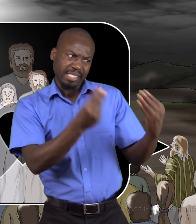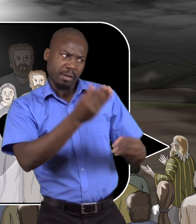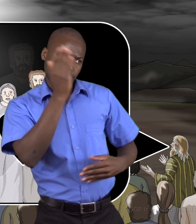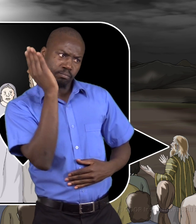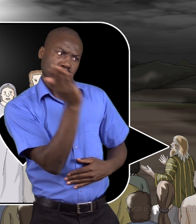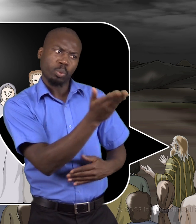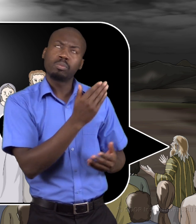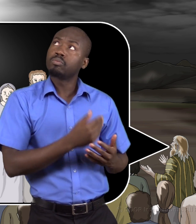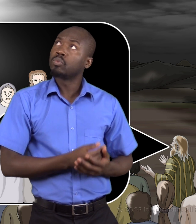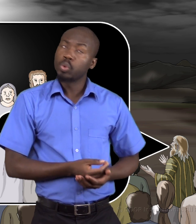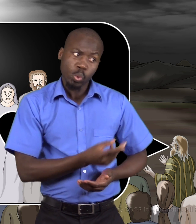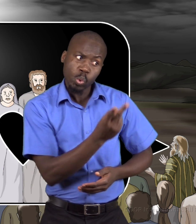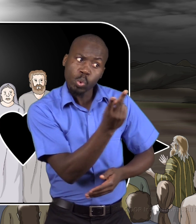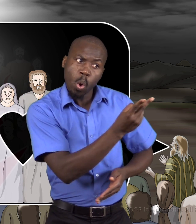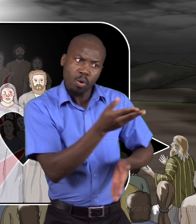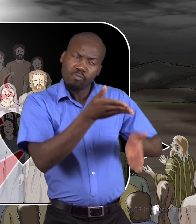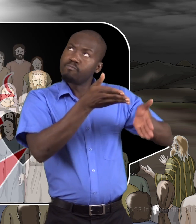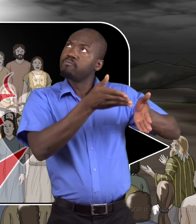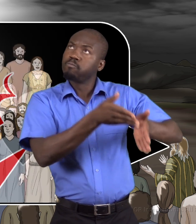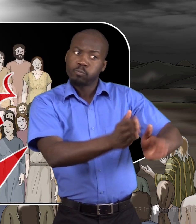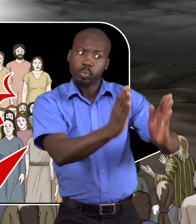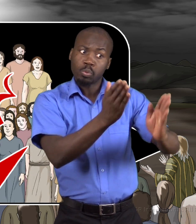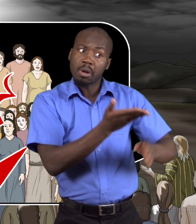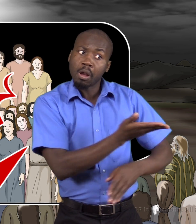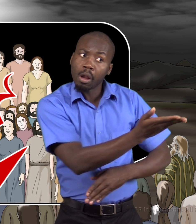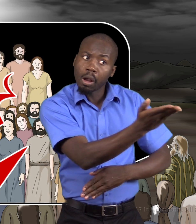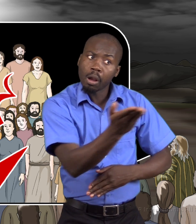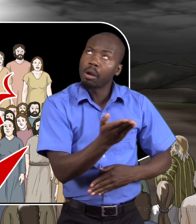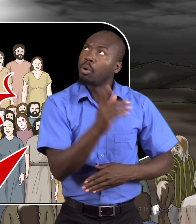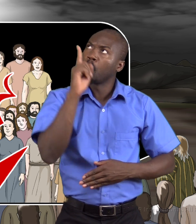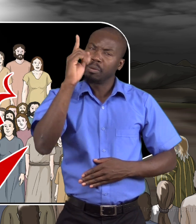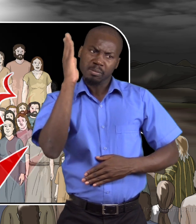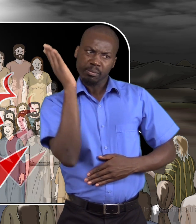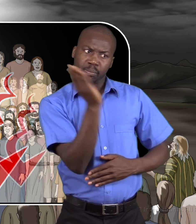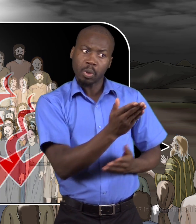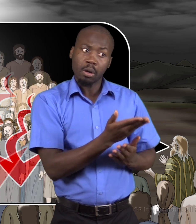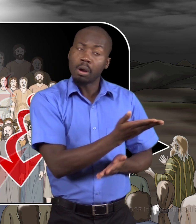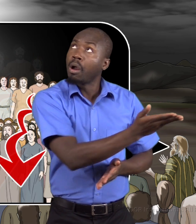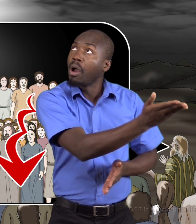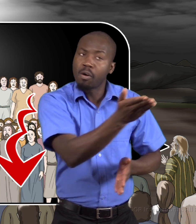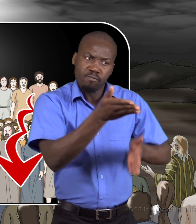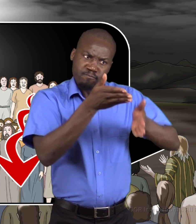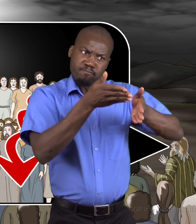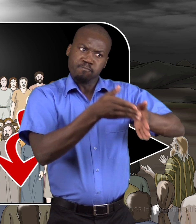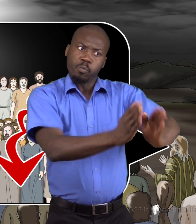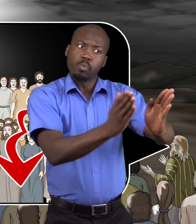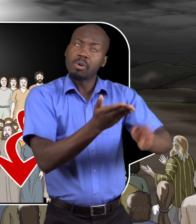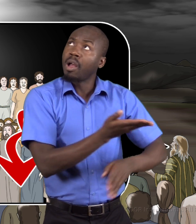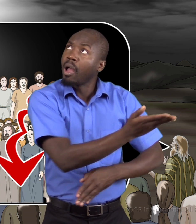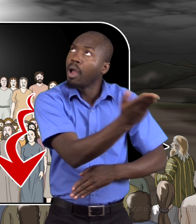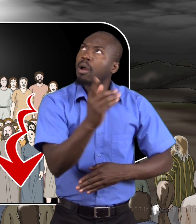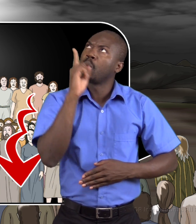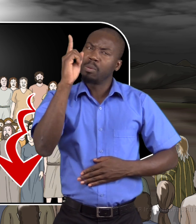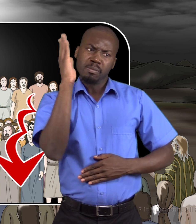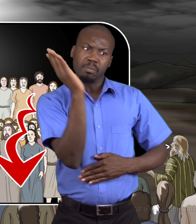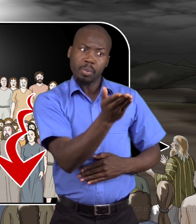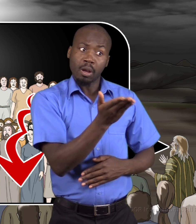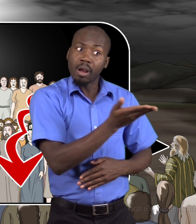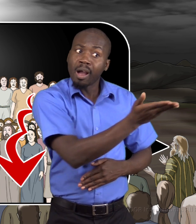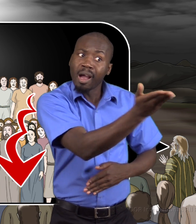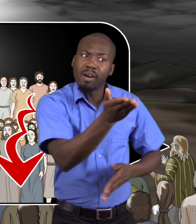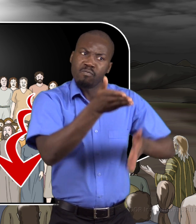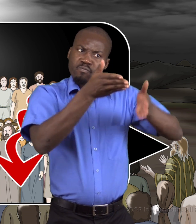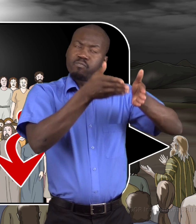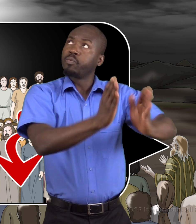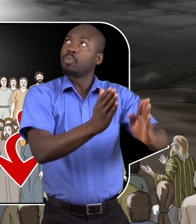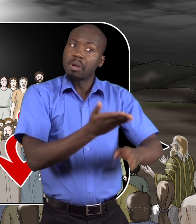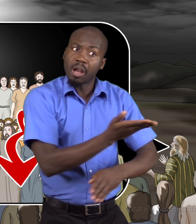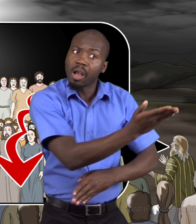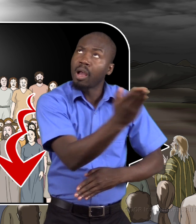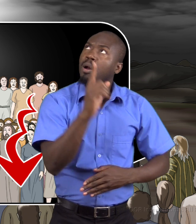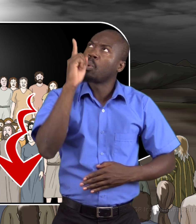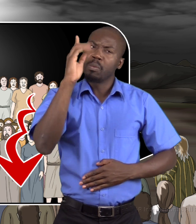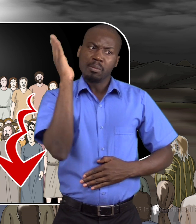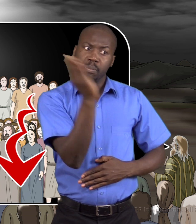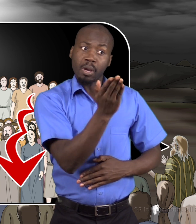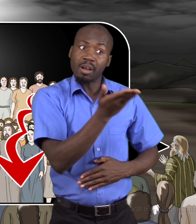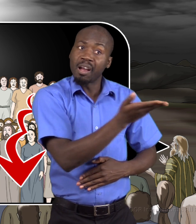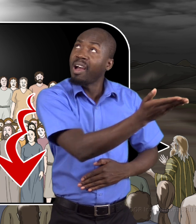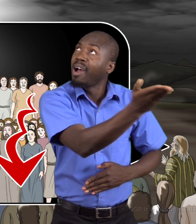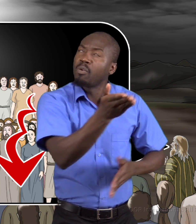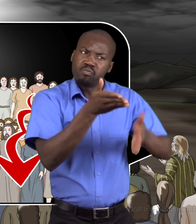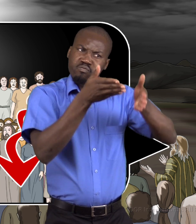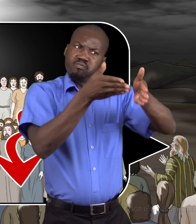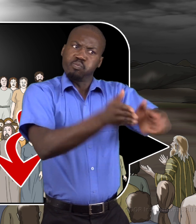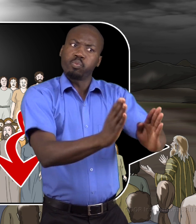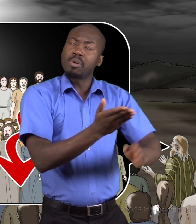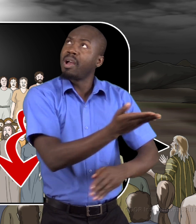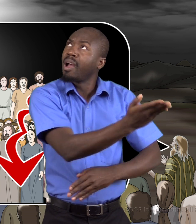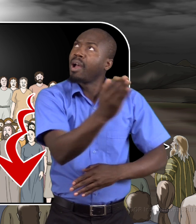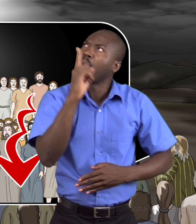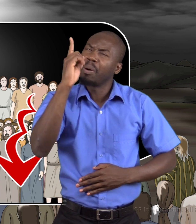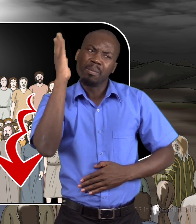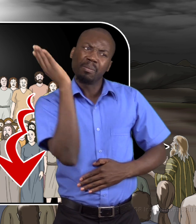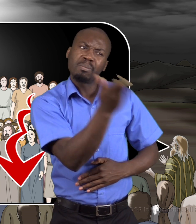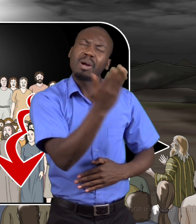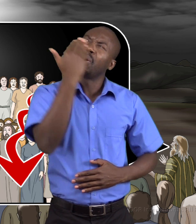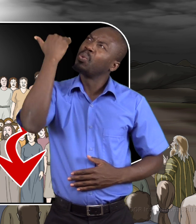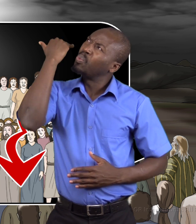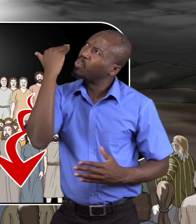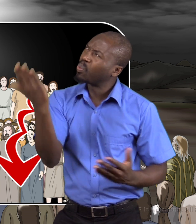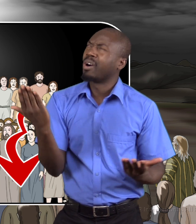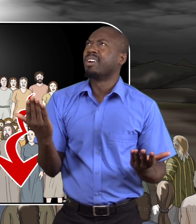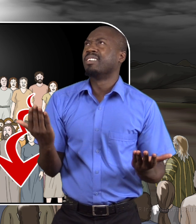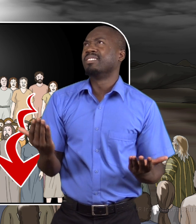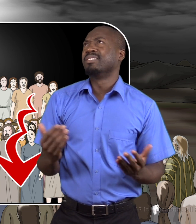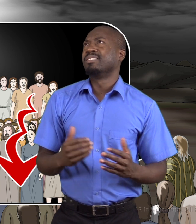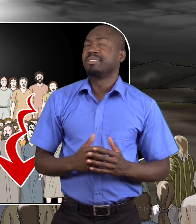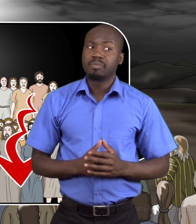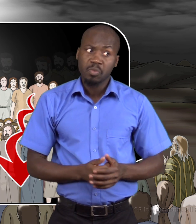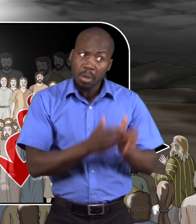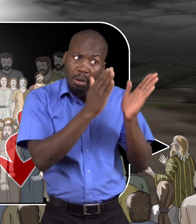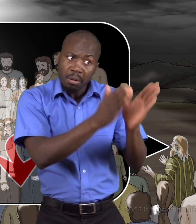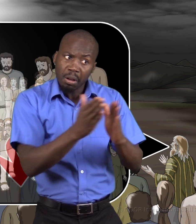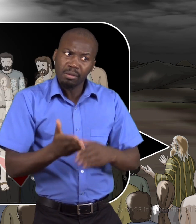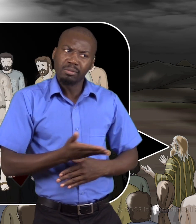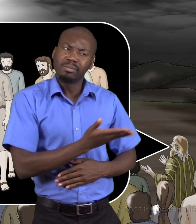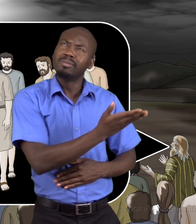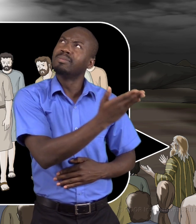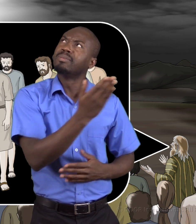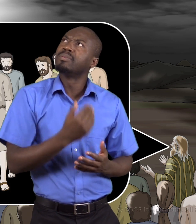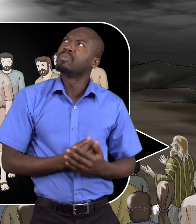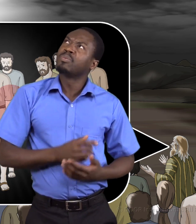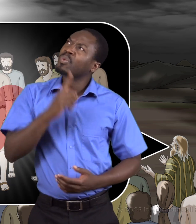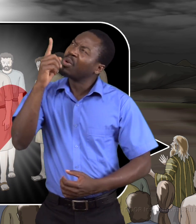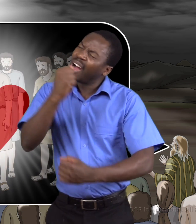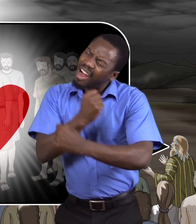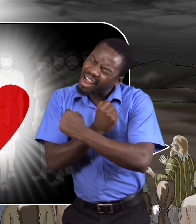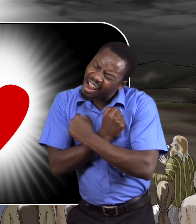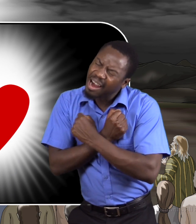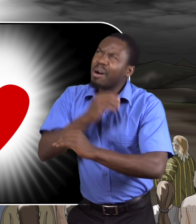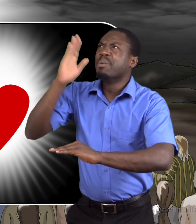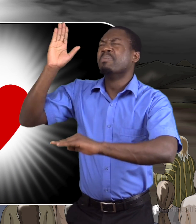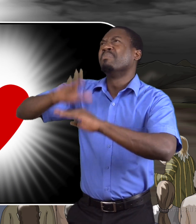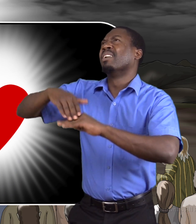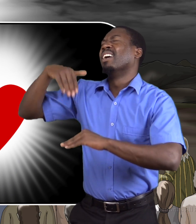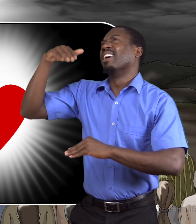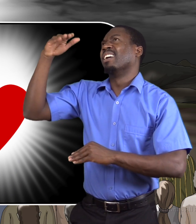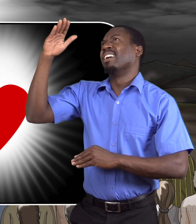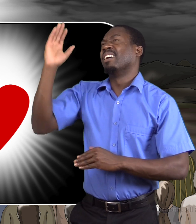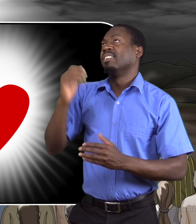He will visit the iniquity of the fathers upon their children to the third and fourth generation.’